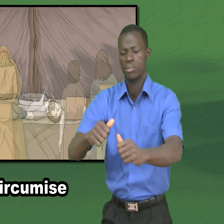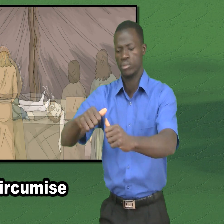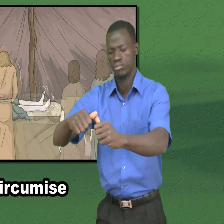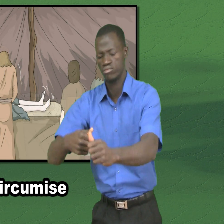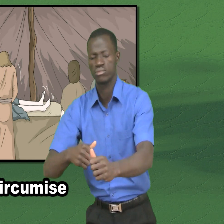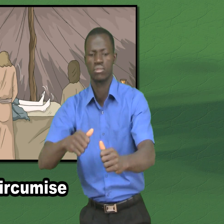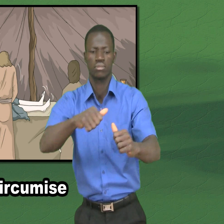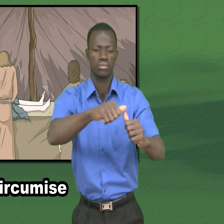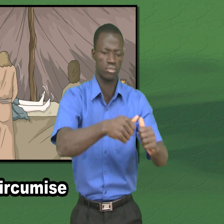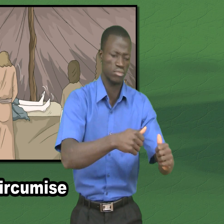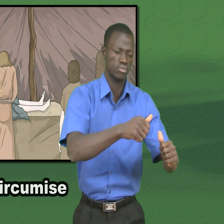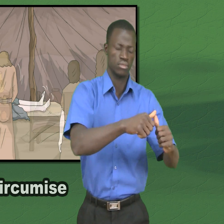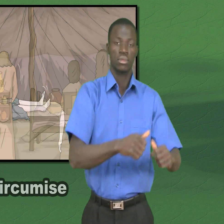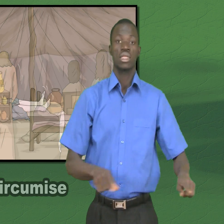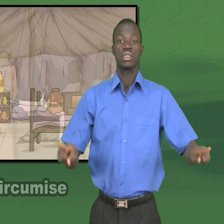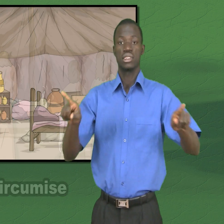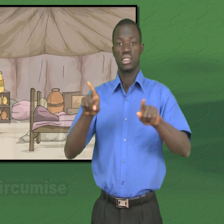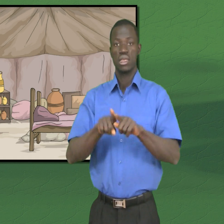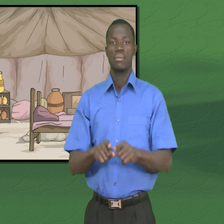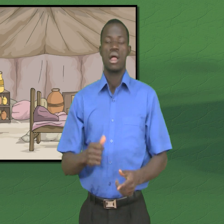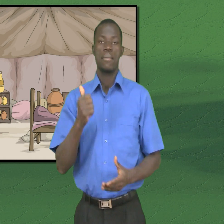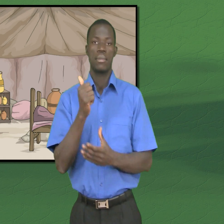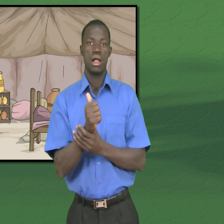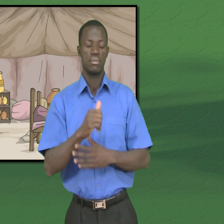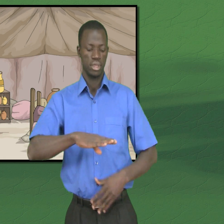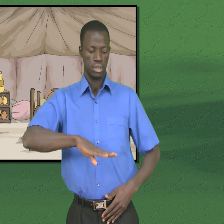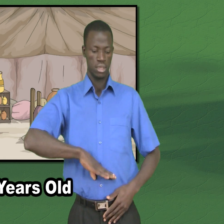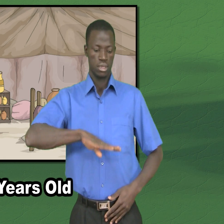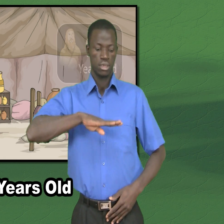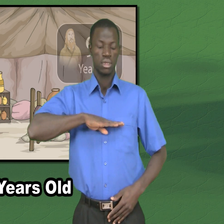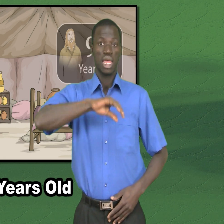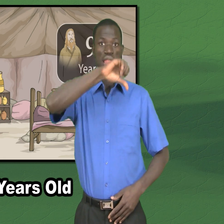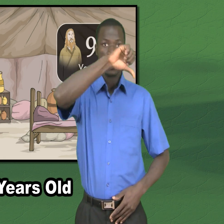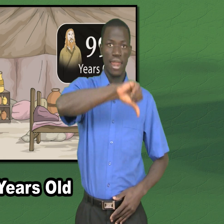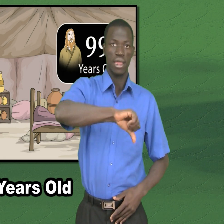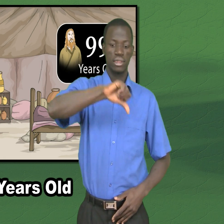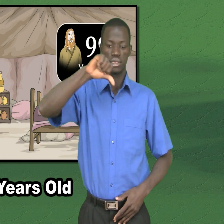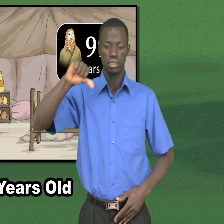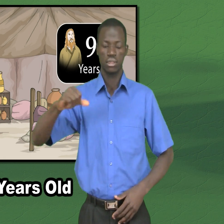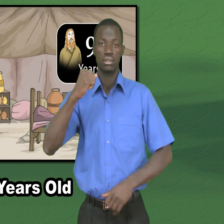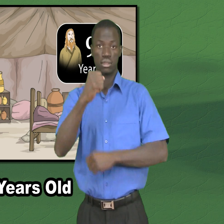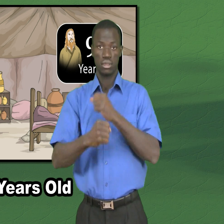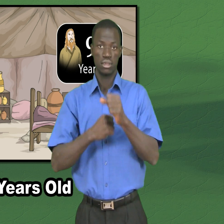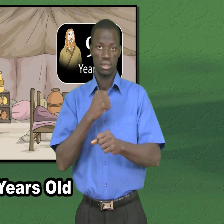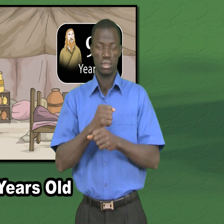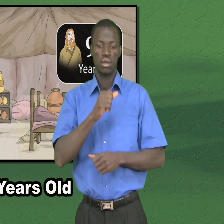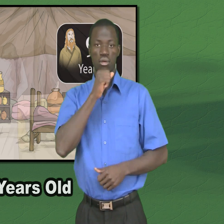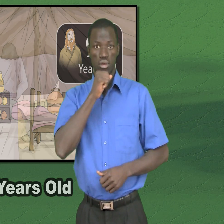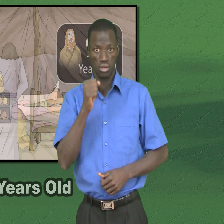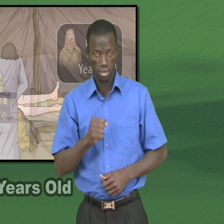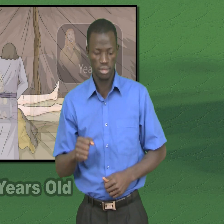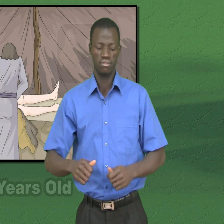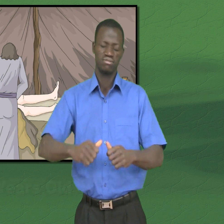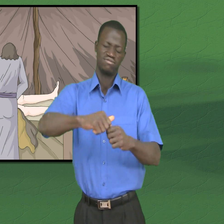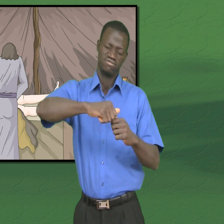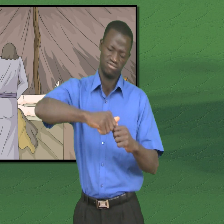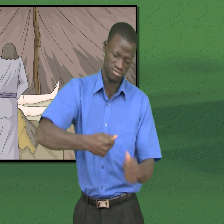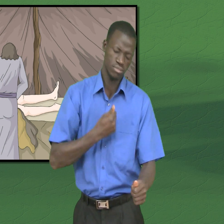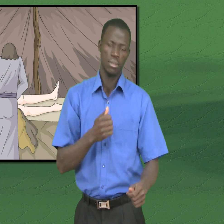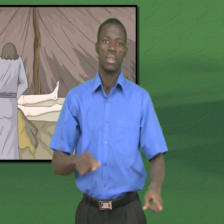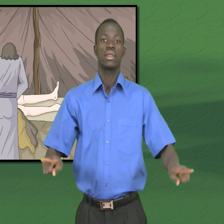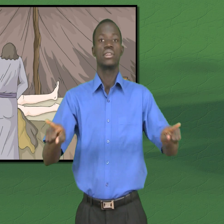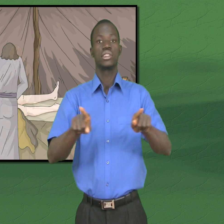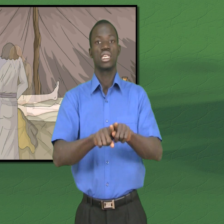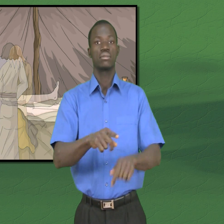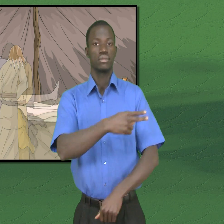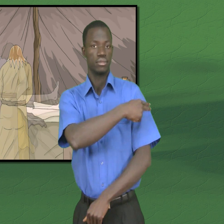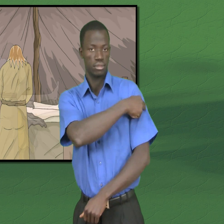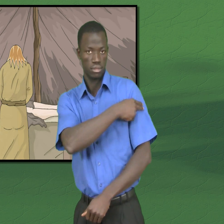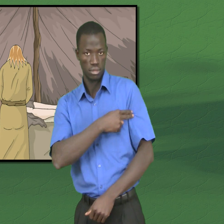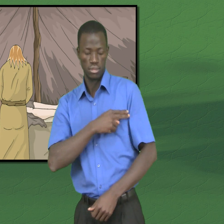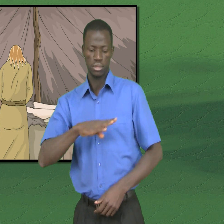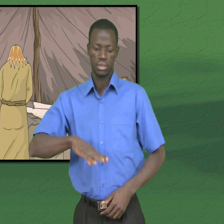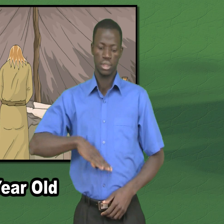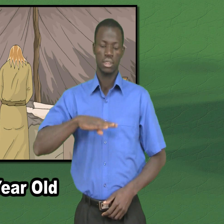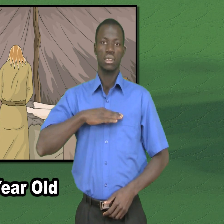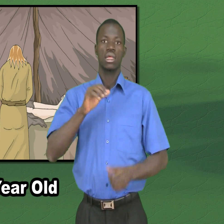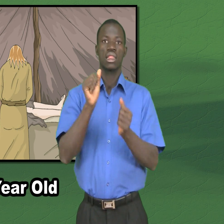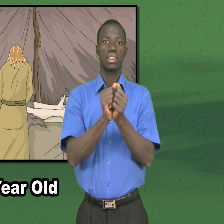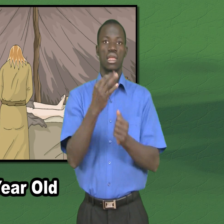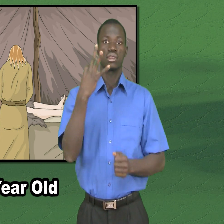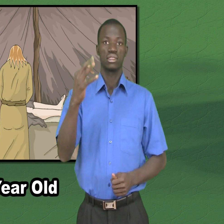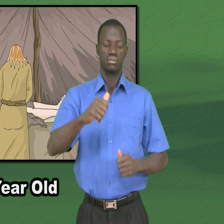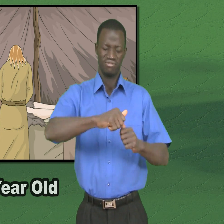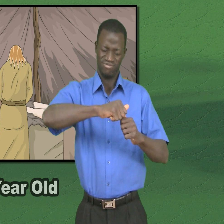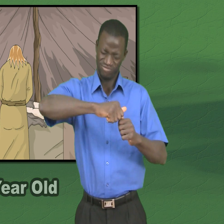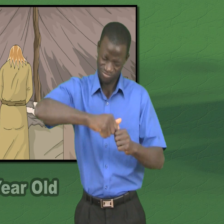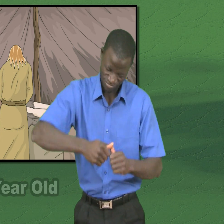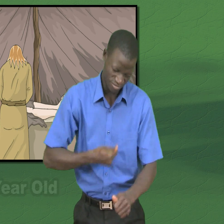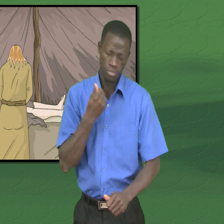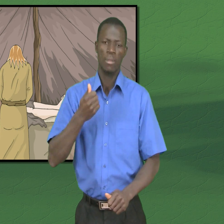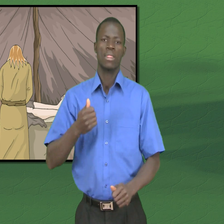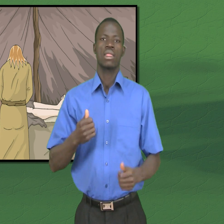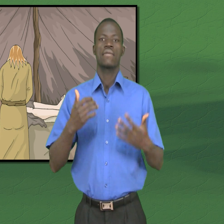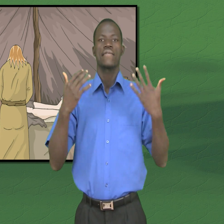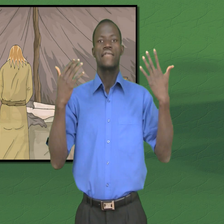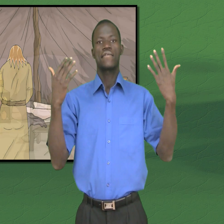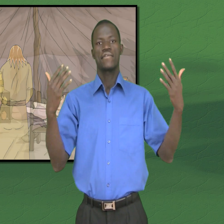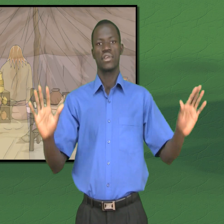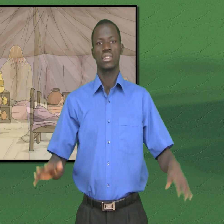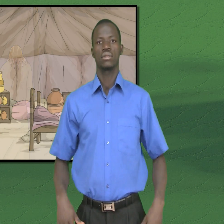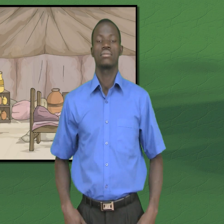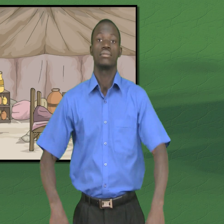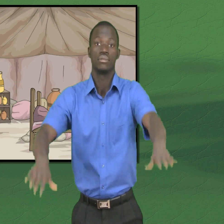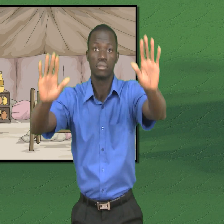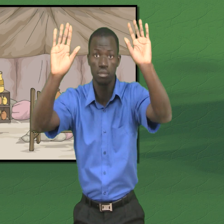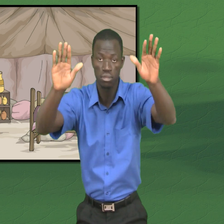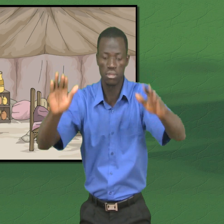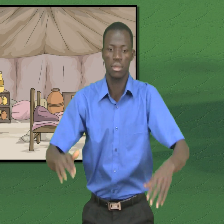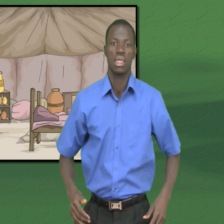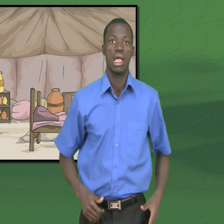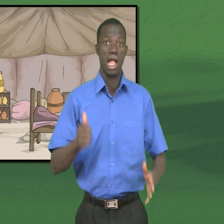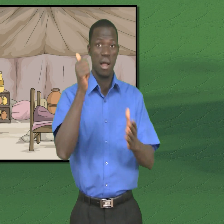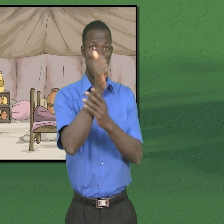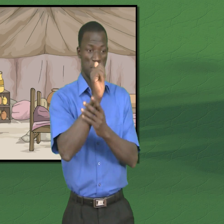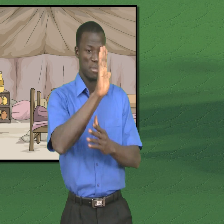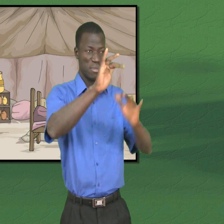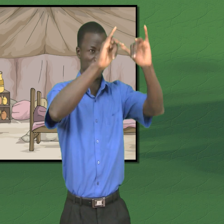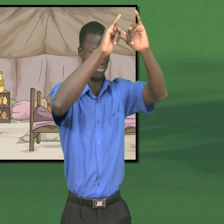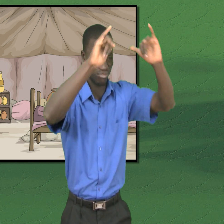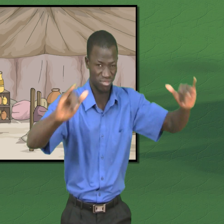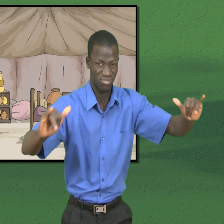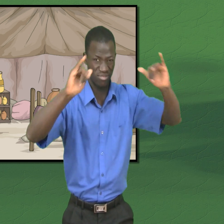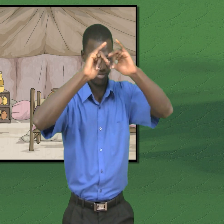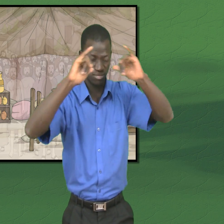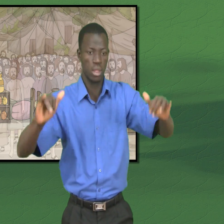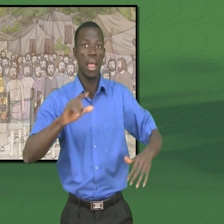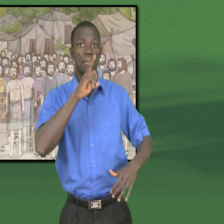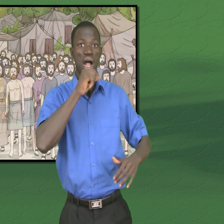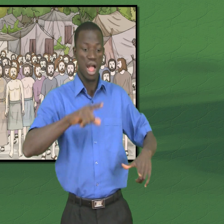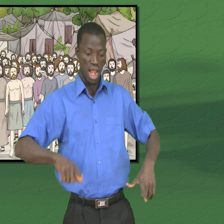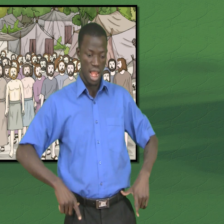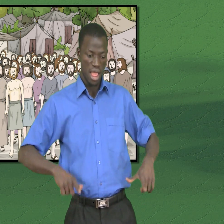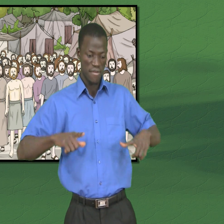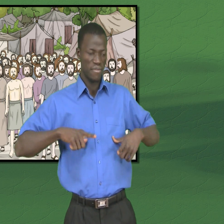So Abraham was ninety-nine years old when he was circumcised, and his son Ishmael was thirteen; Abraham and his son Ishmael were circumcised on the same day.